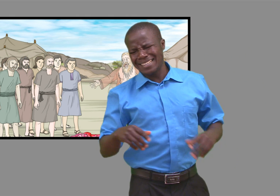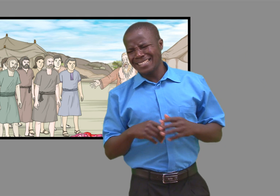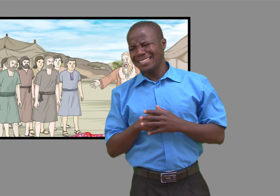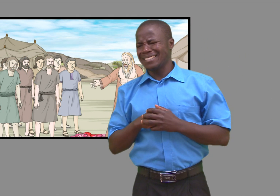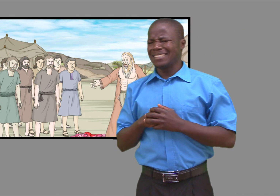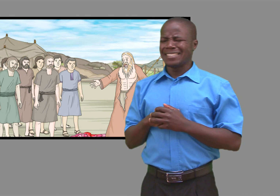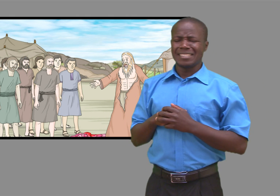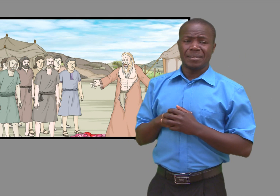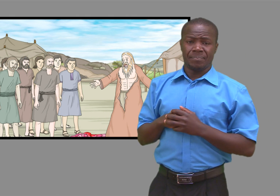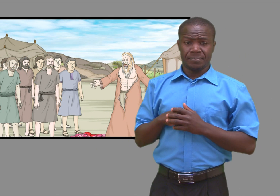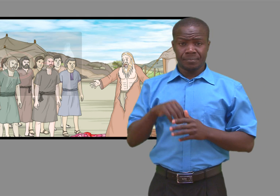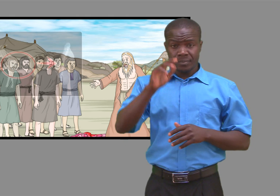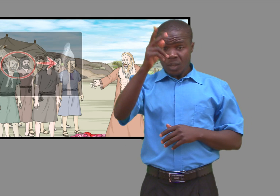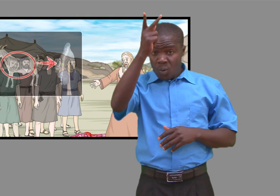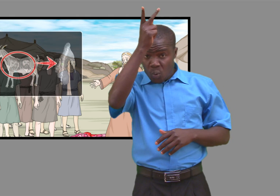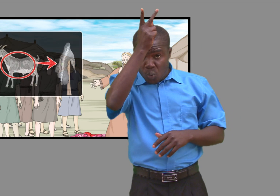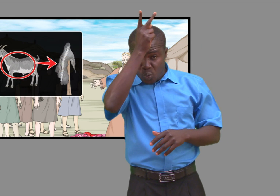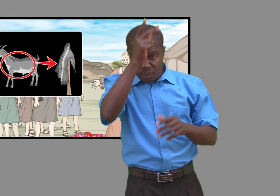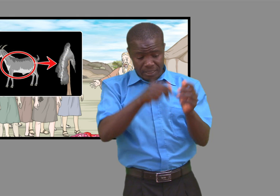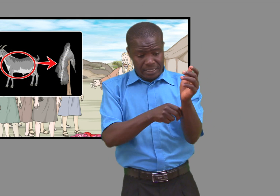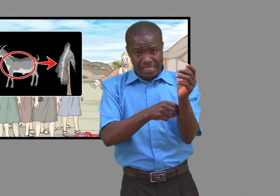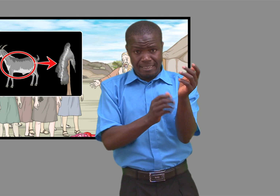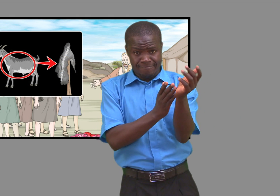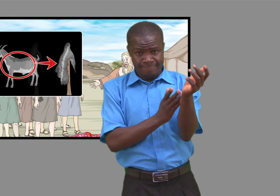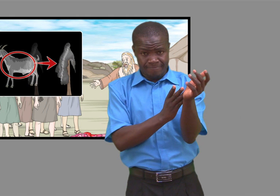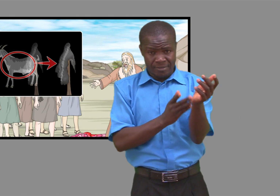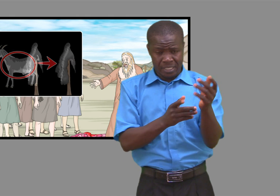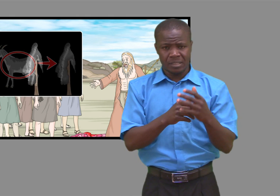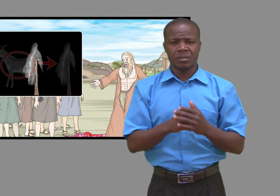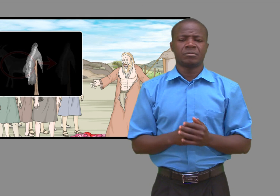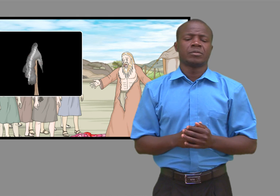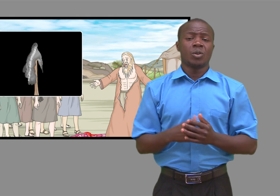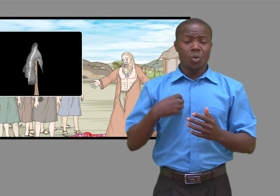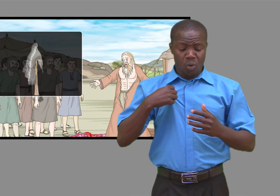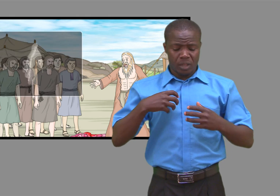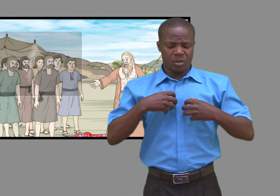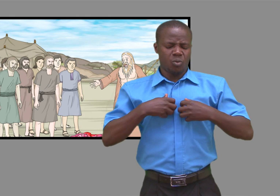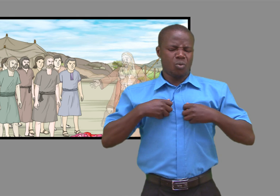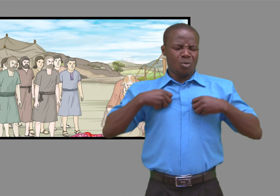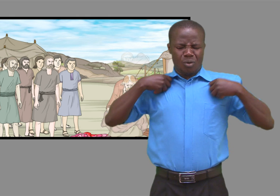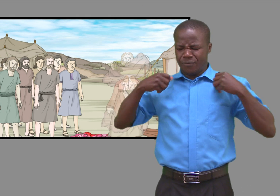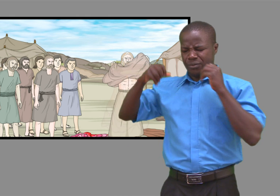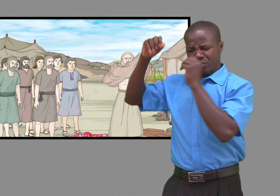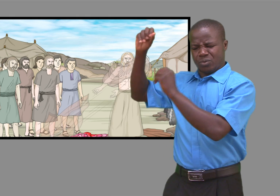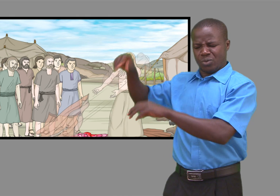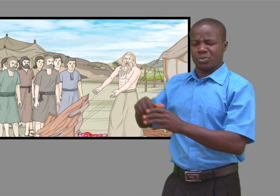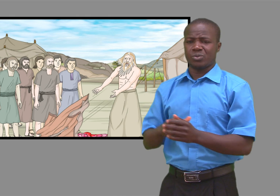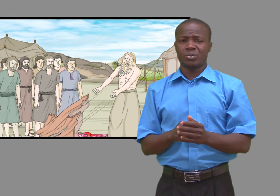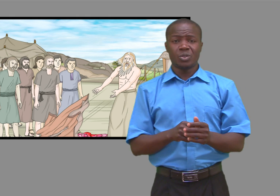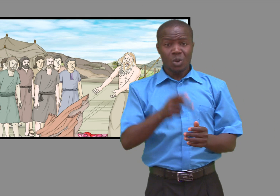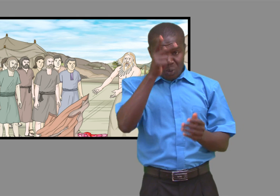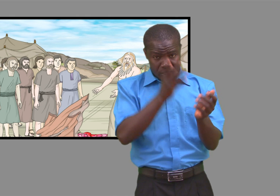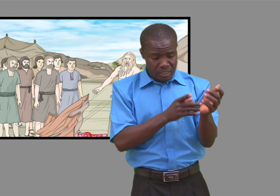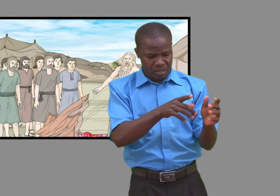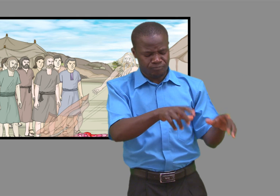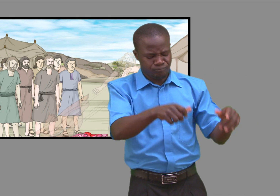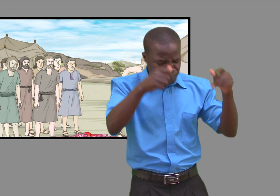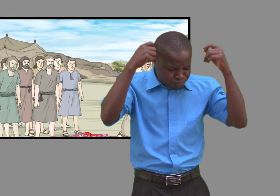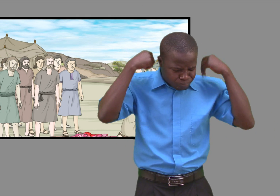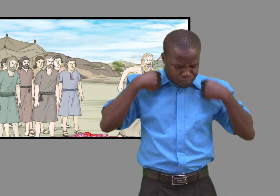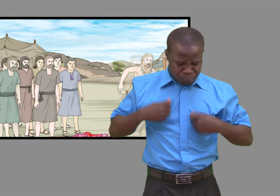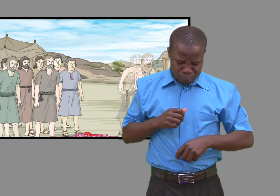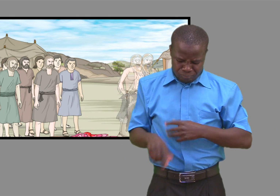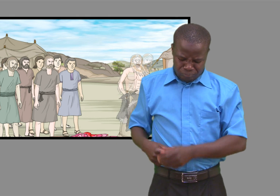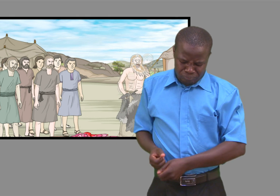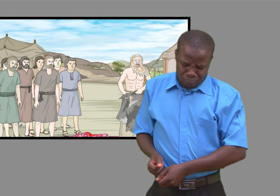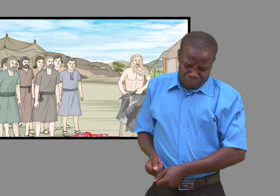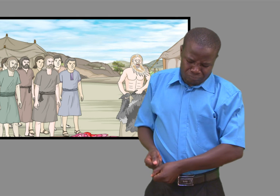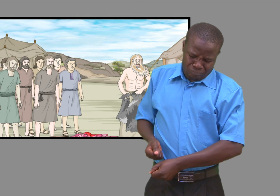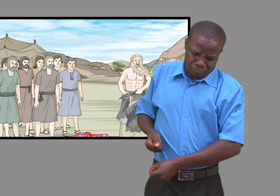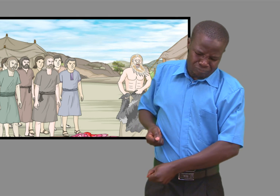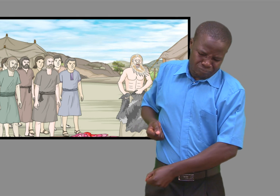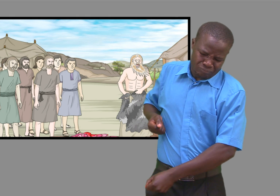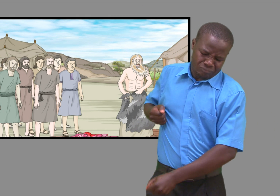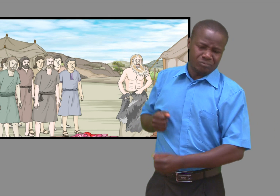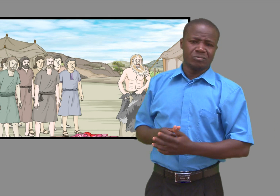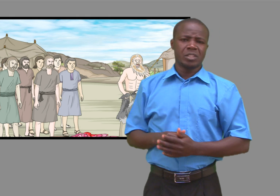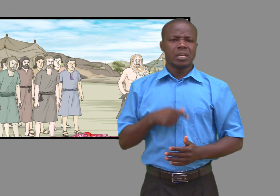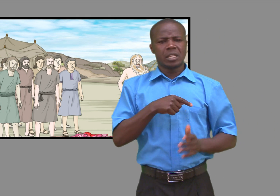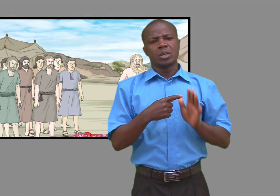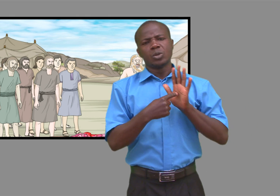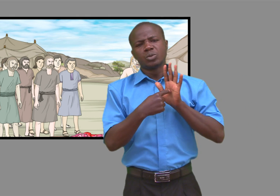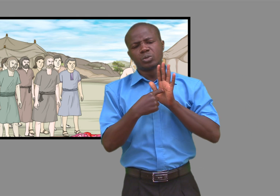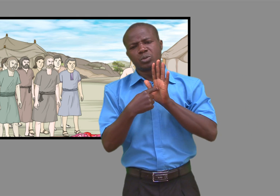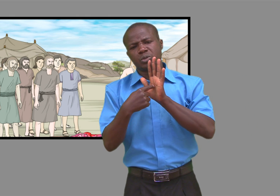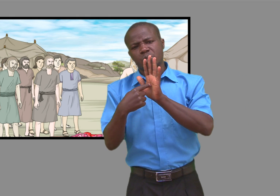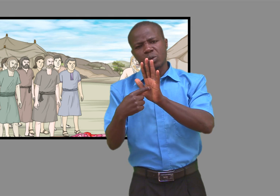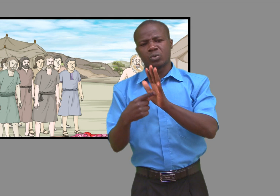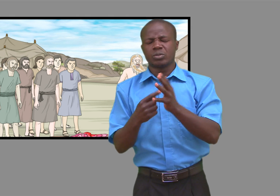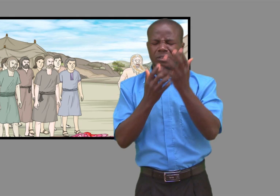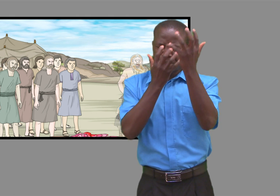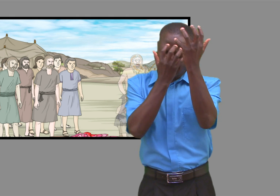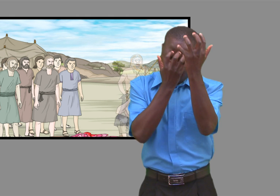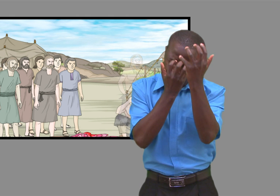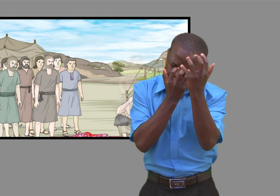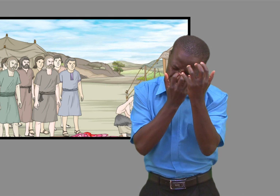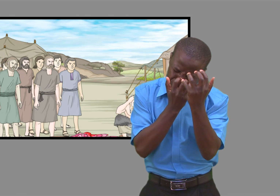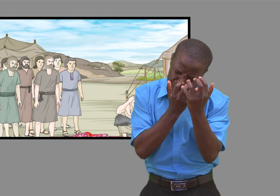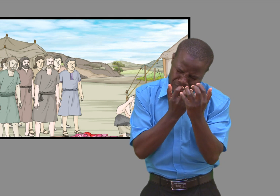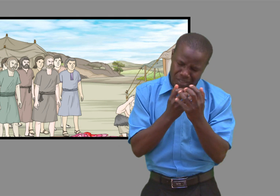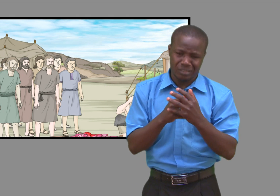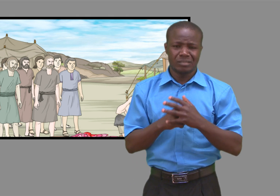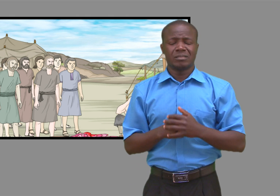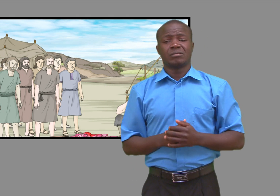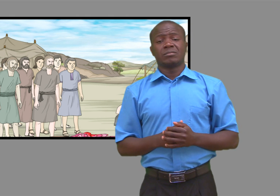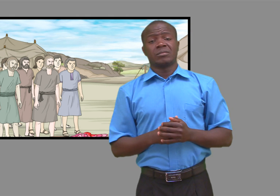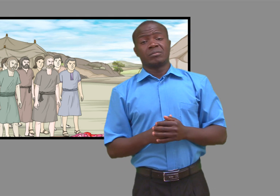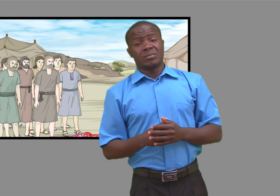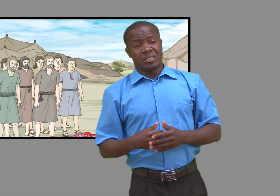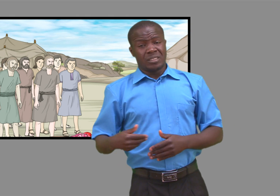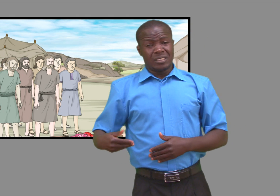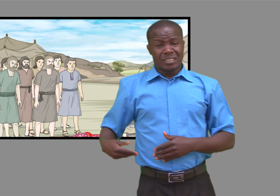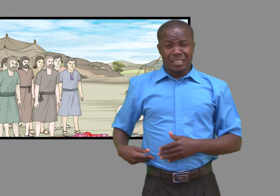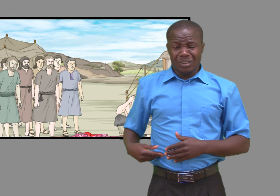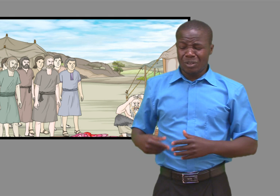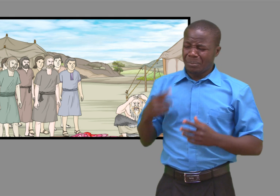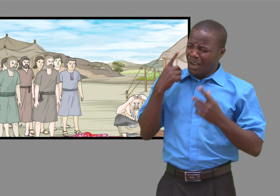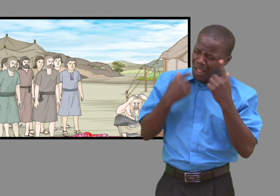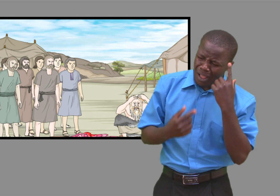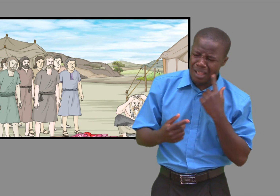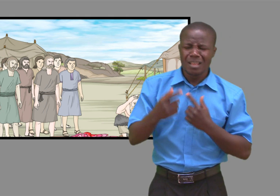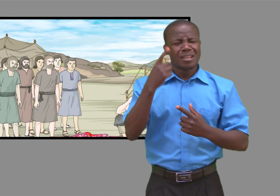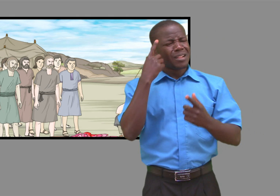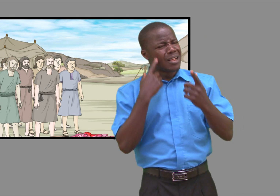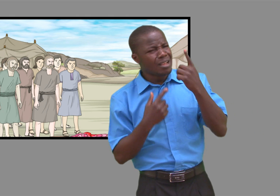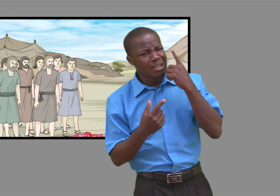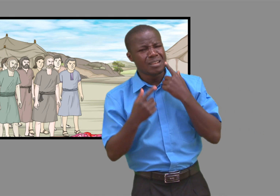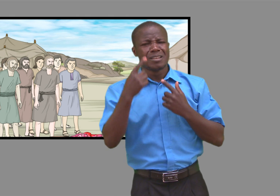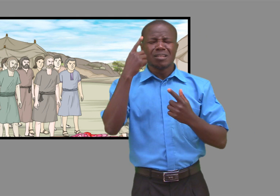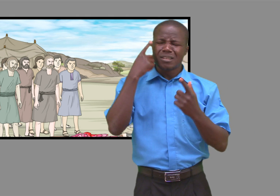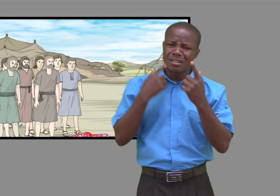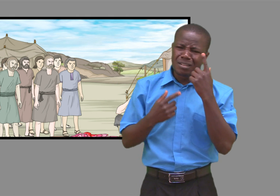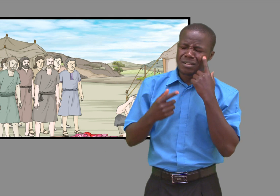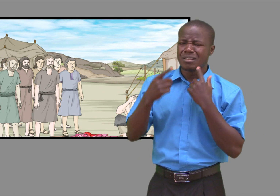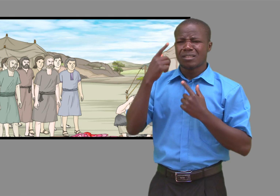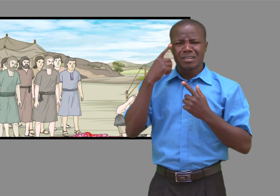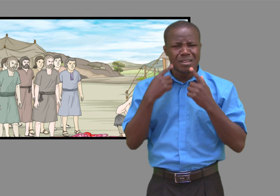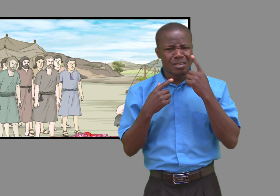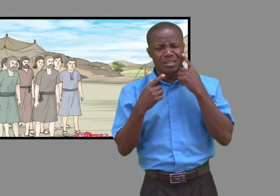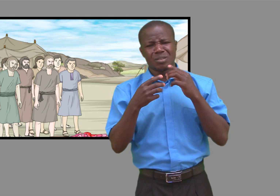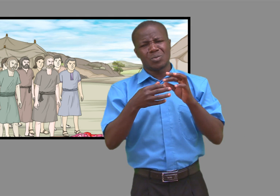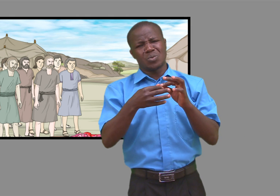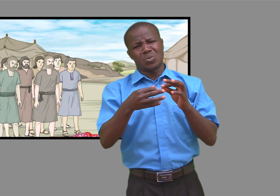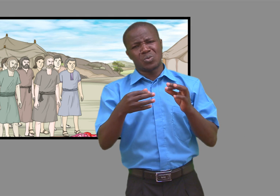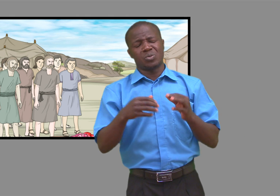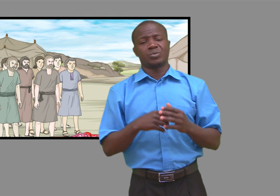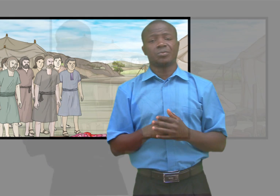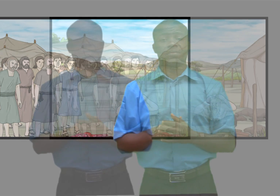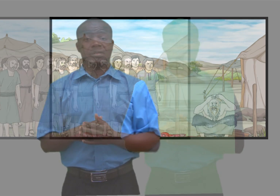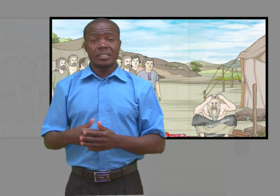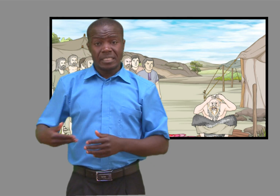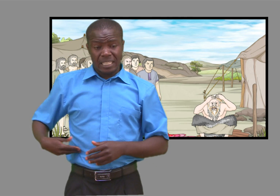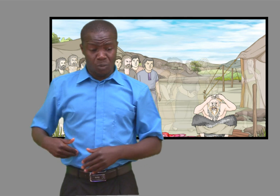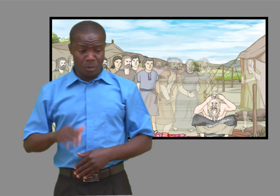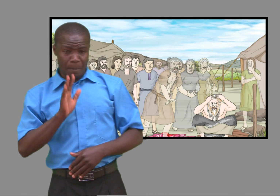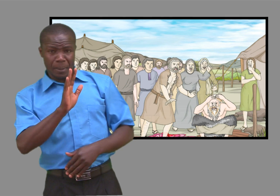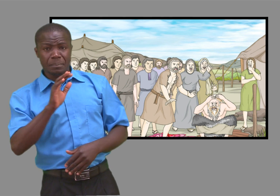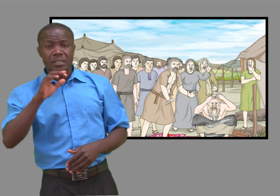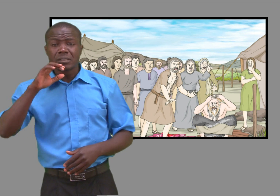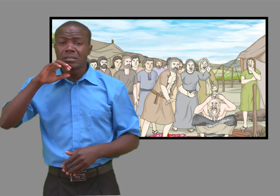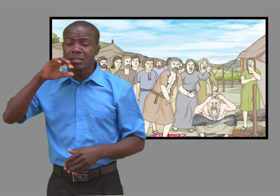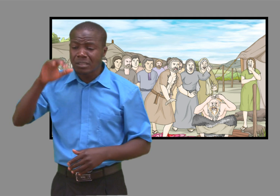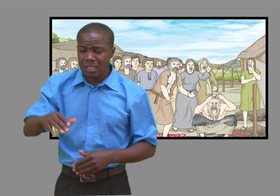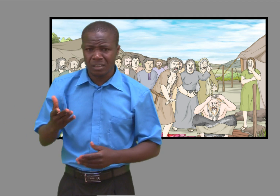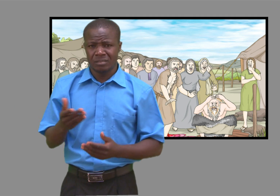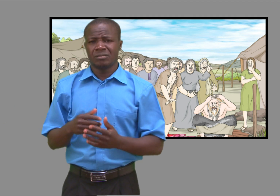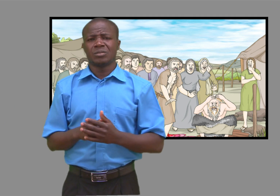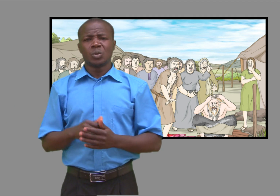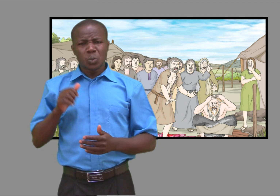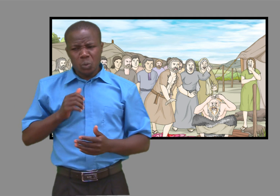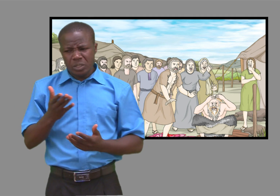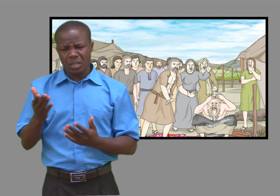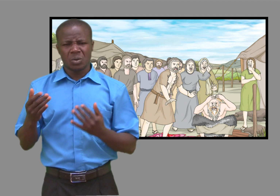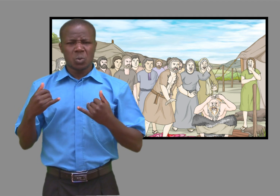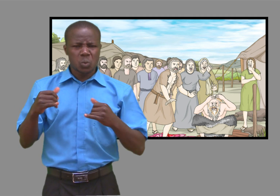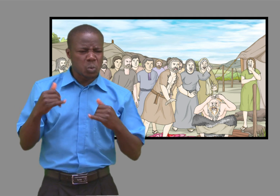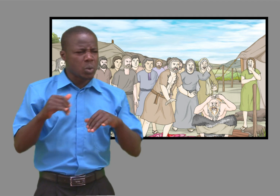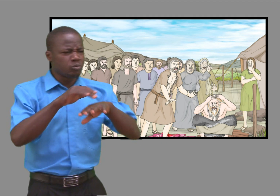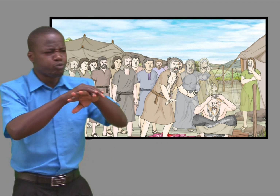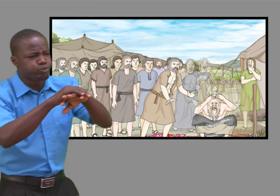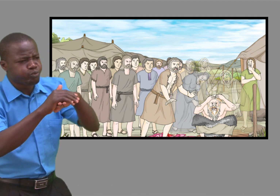Then Jacob tore his clothes, put sackcloth around his waist, and mourned for his son many days.